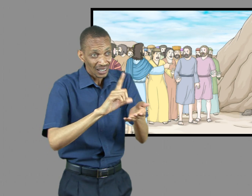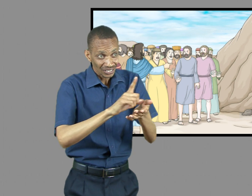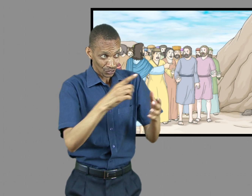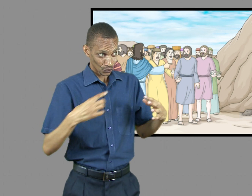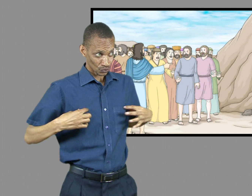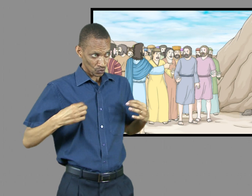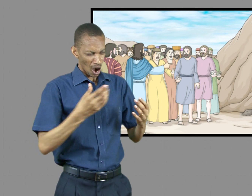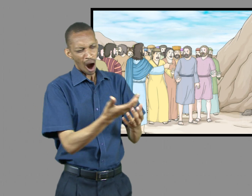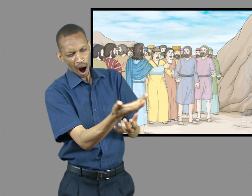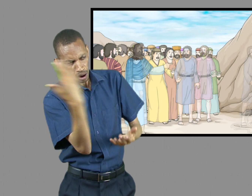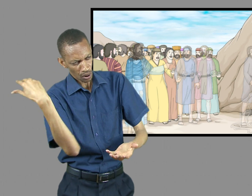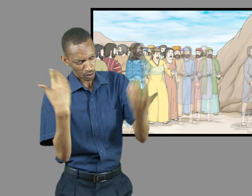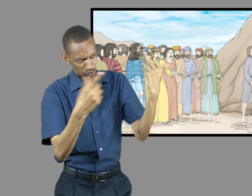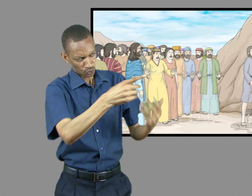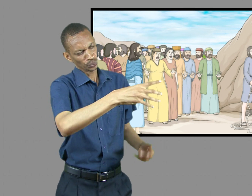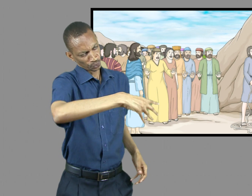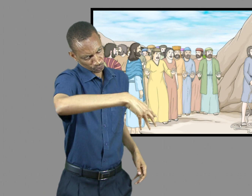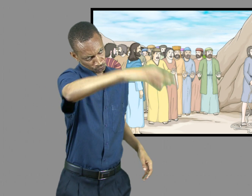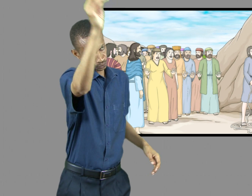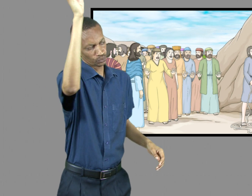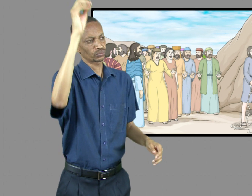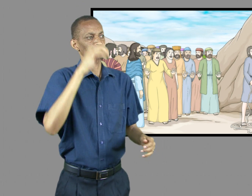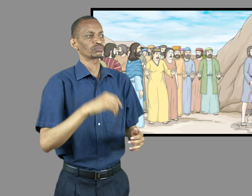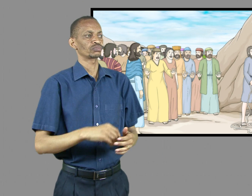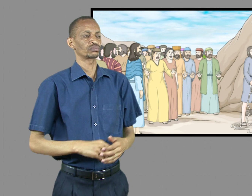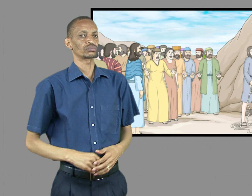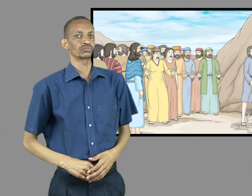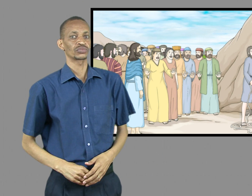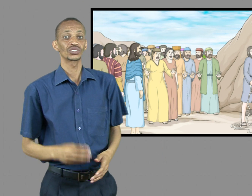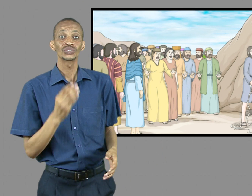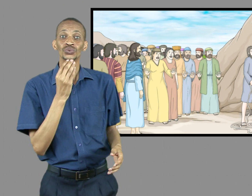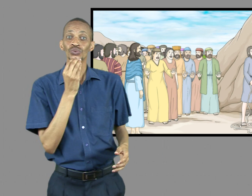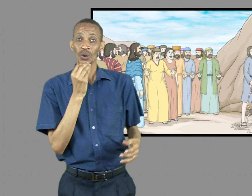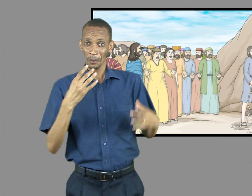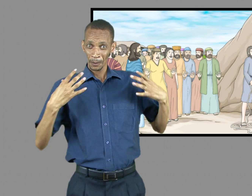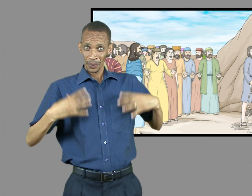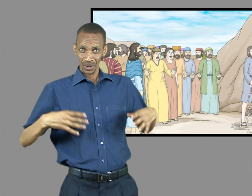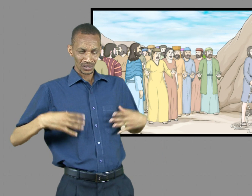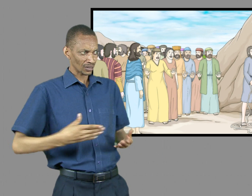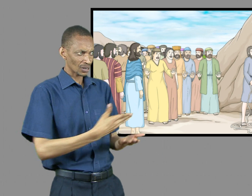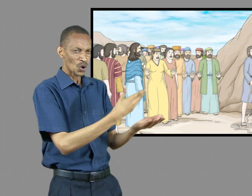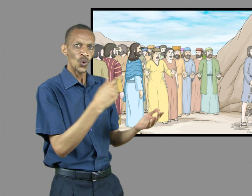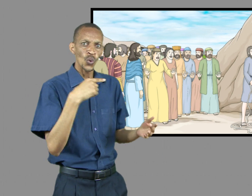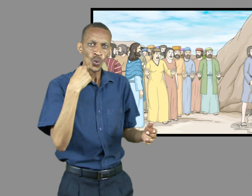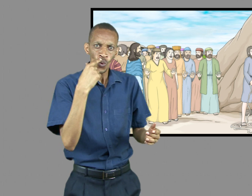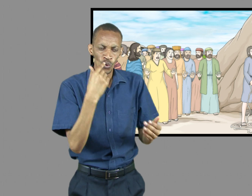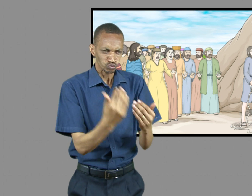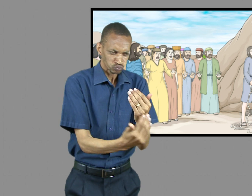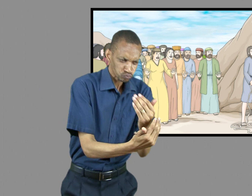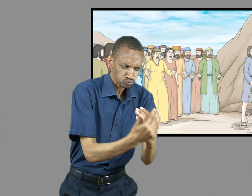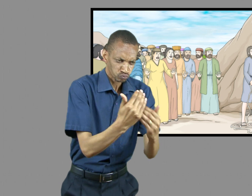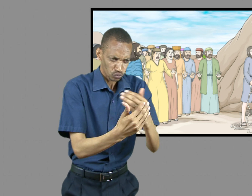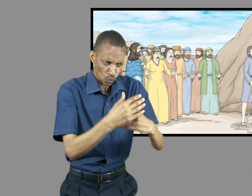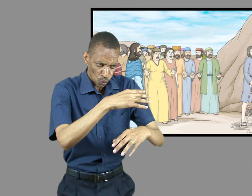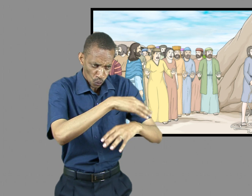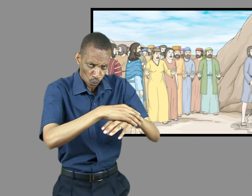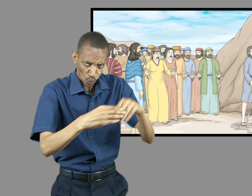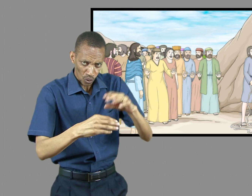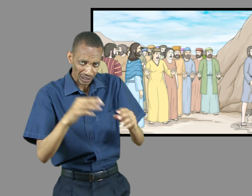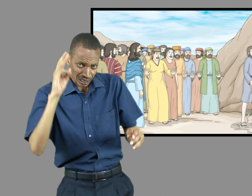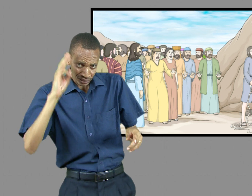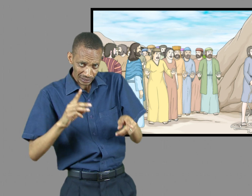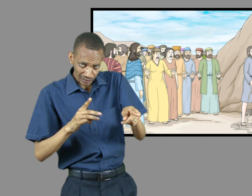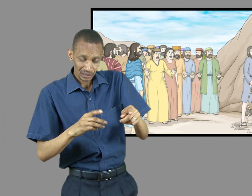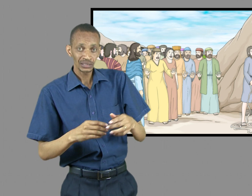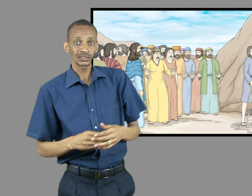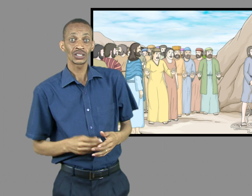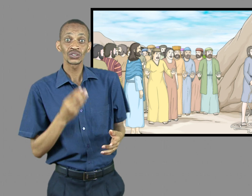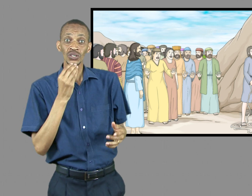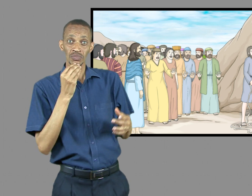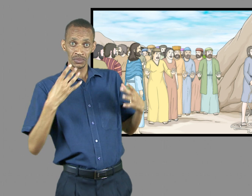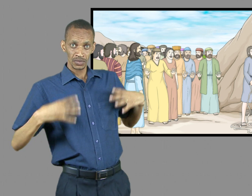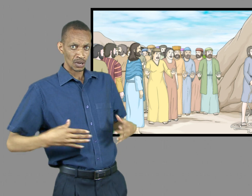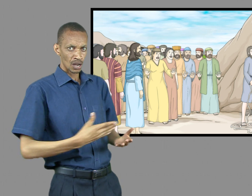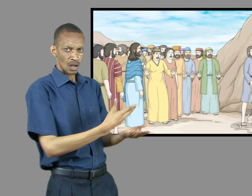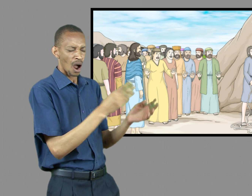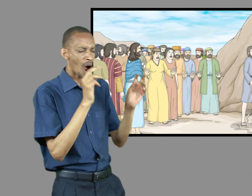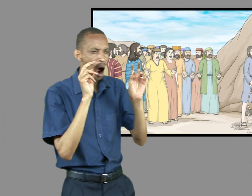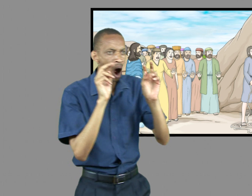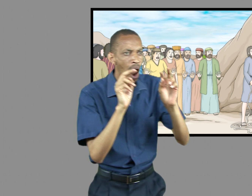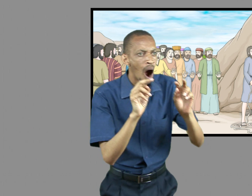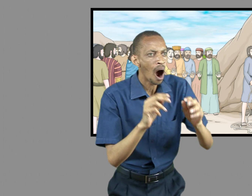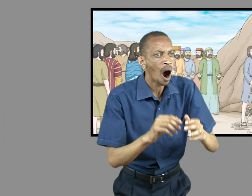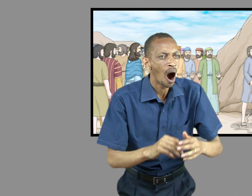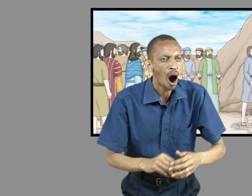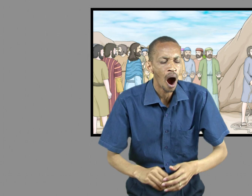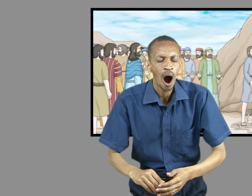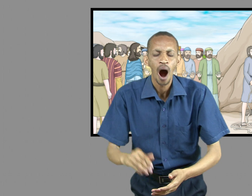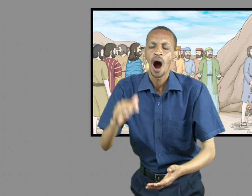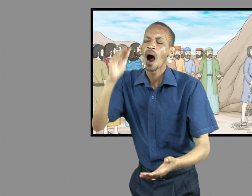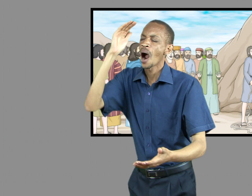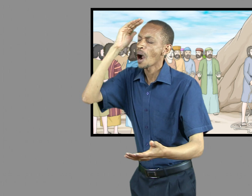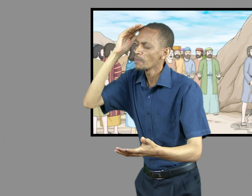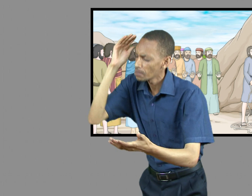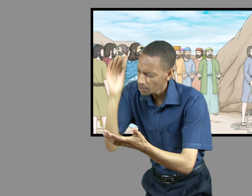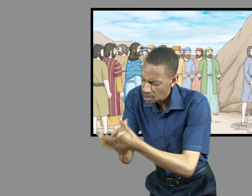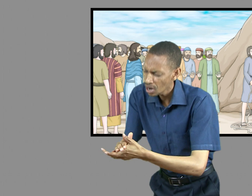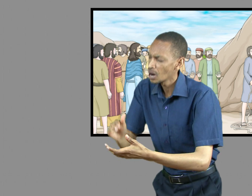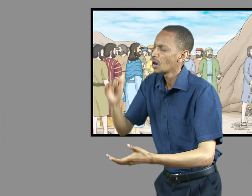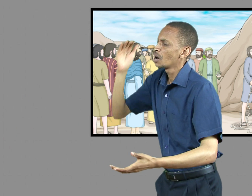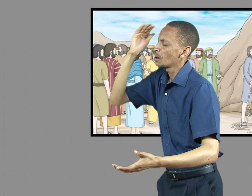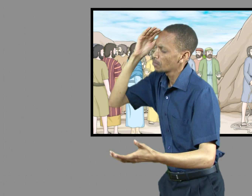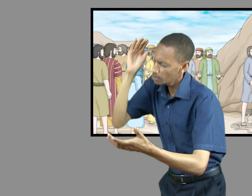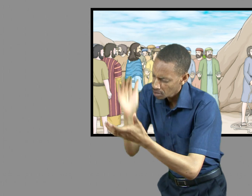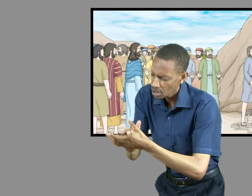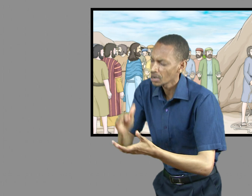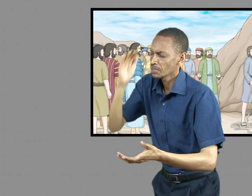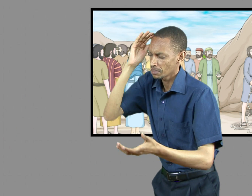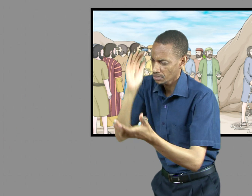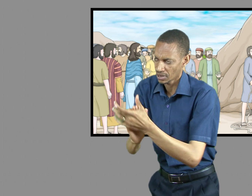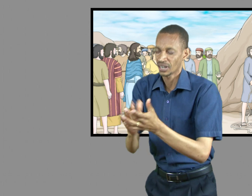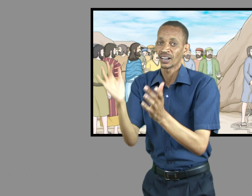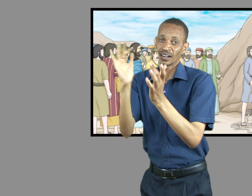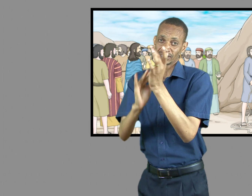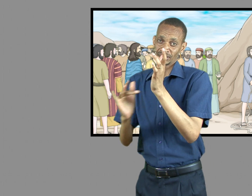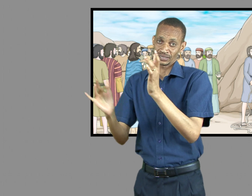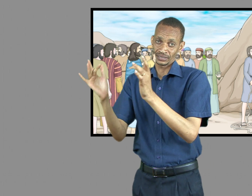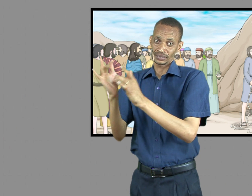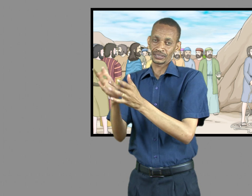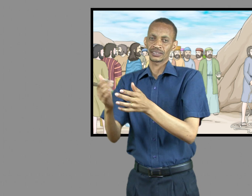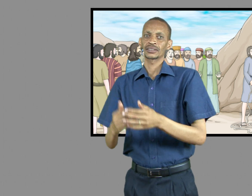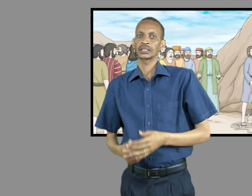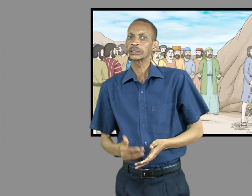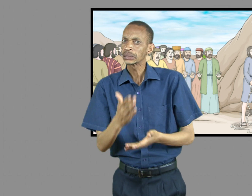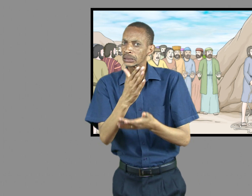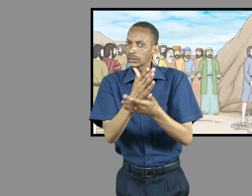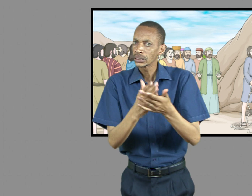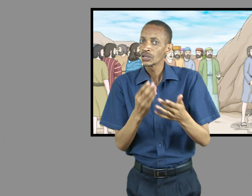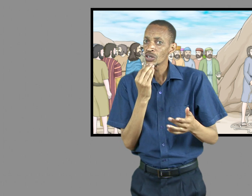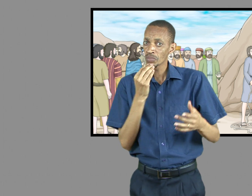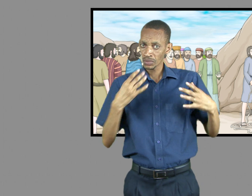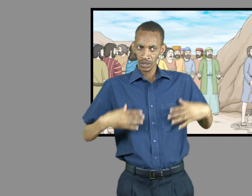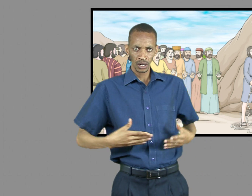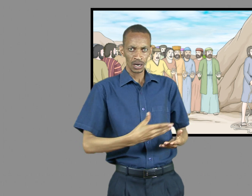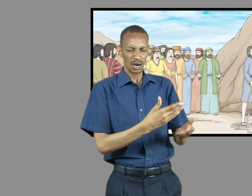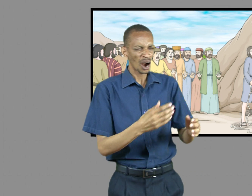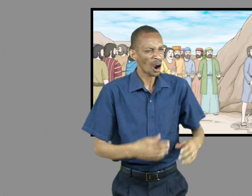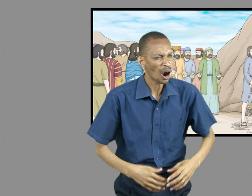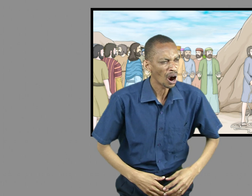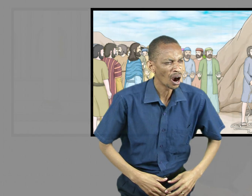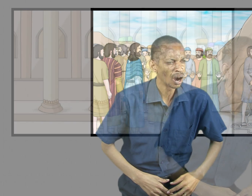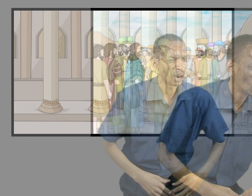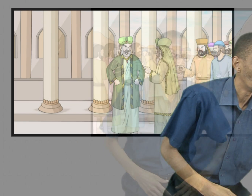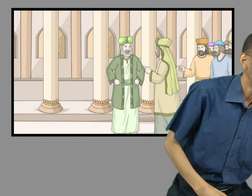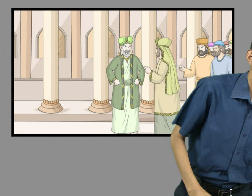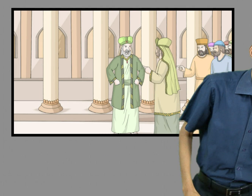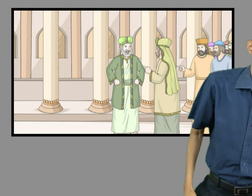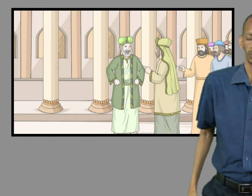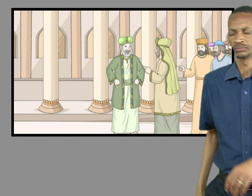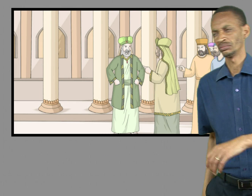“Unwrap him and let him go,” Jesus told them. Therefore many of the Jews who had come to Mary, and had seen what Jesus did, believed in Him.